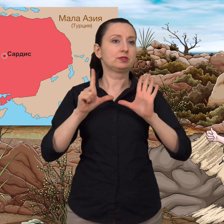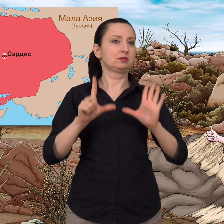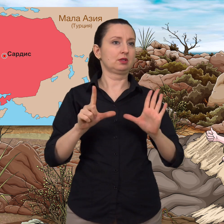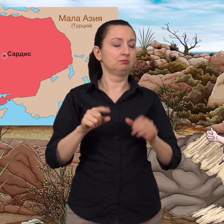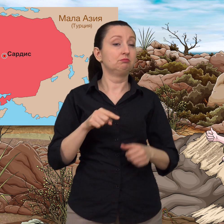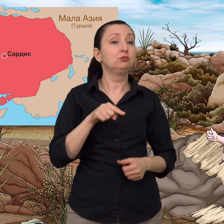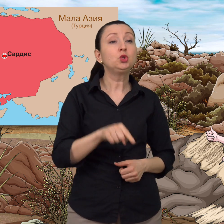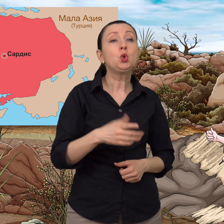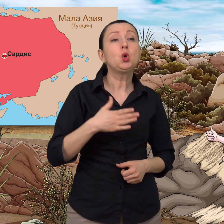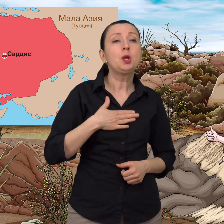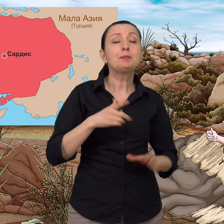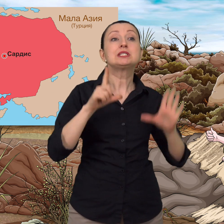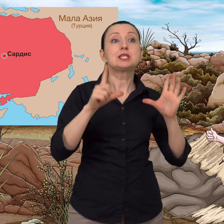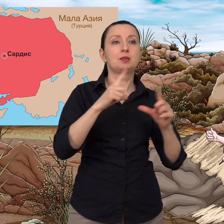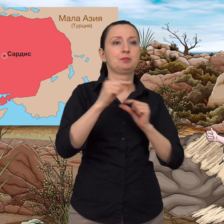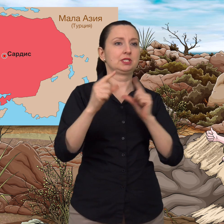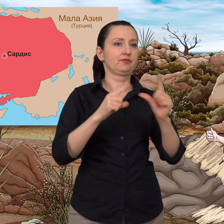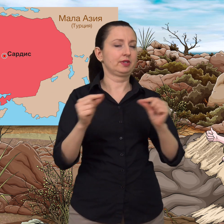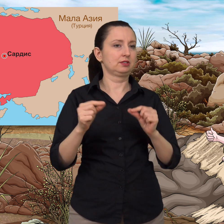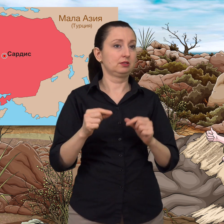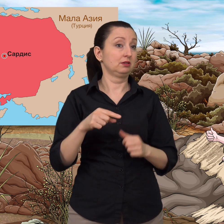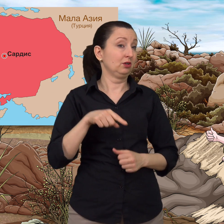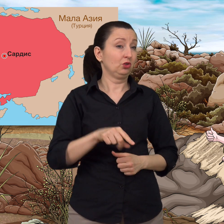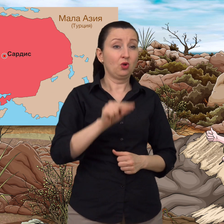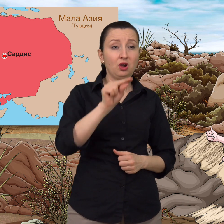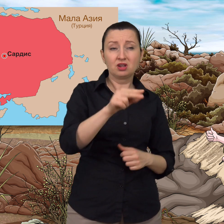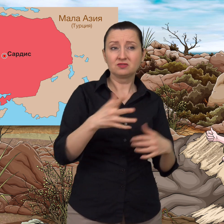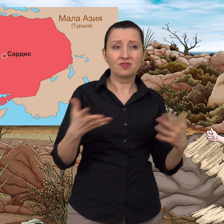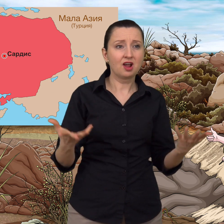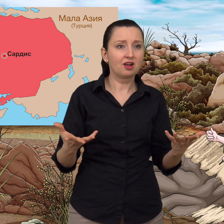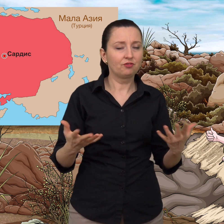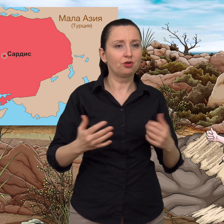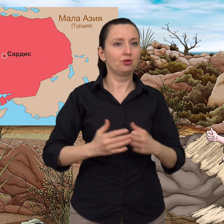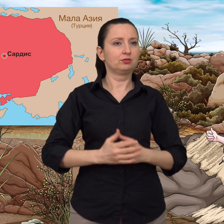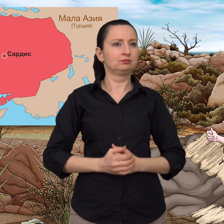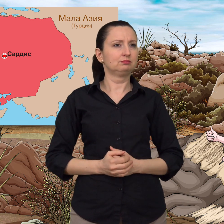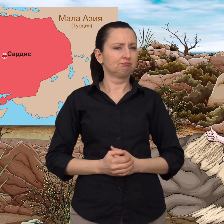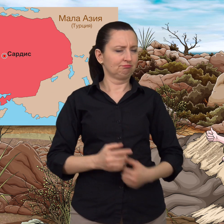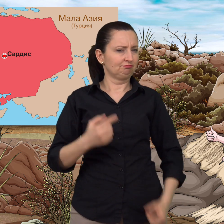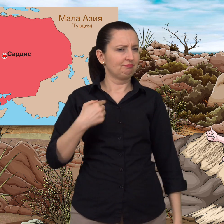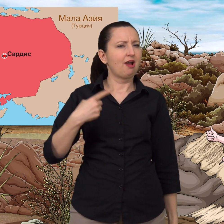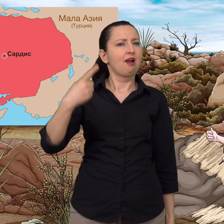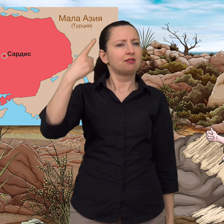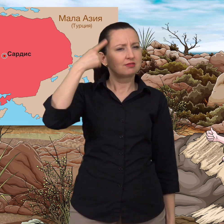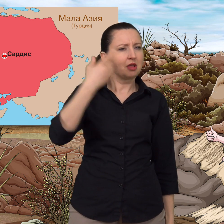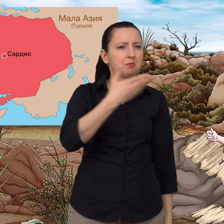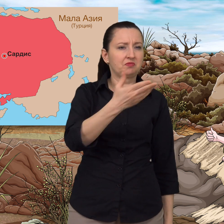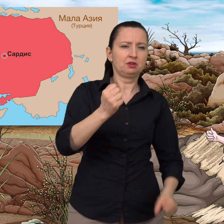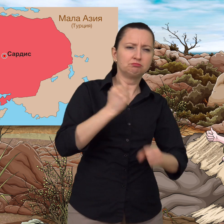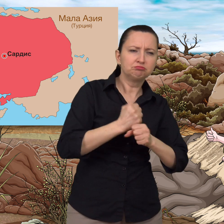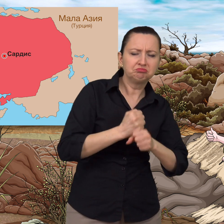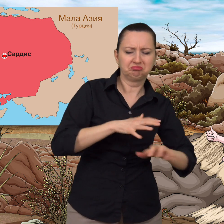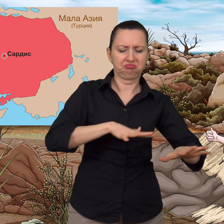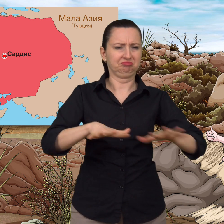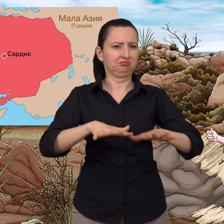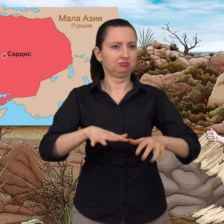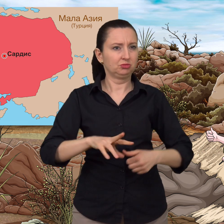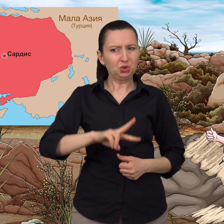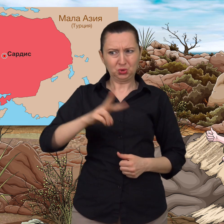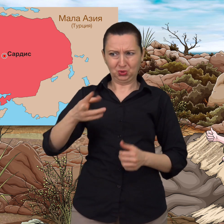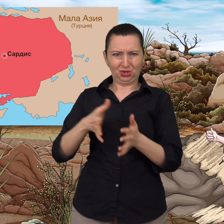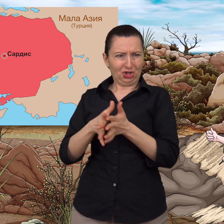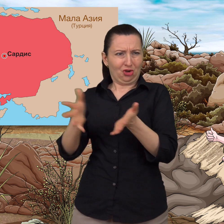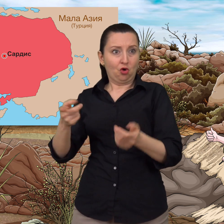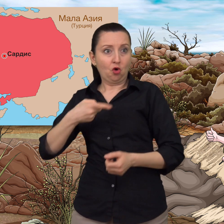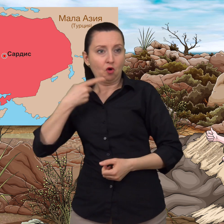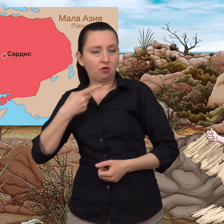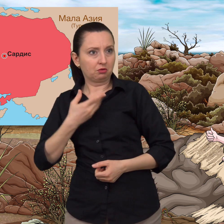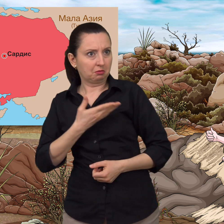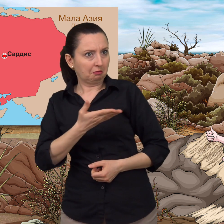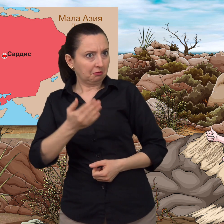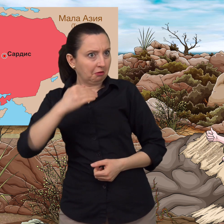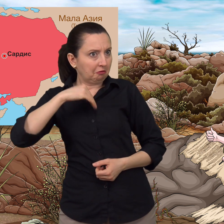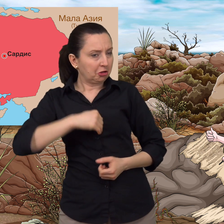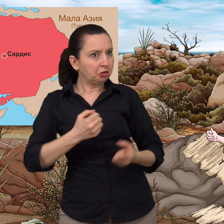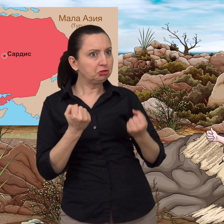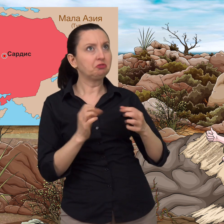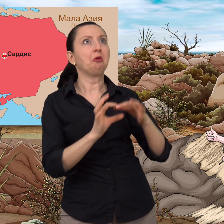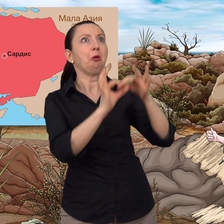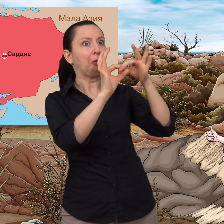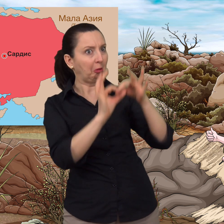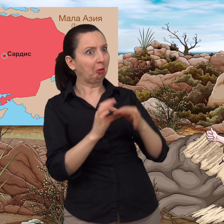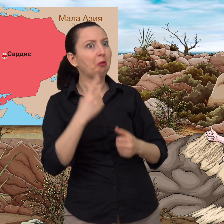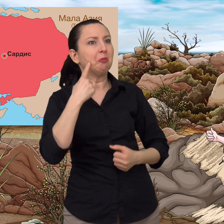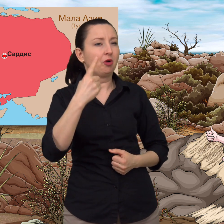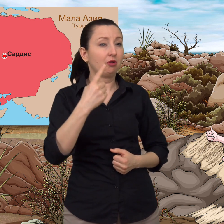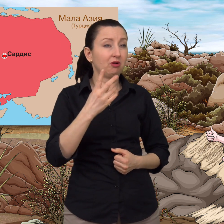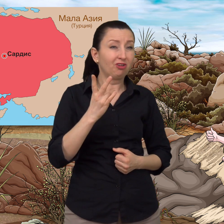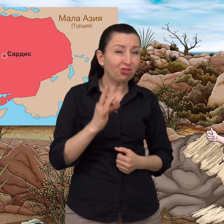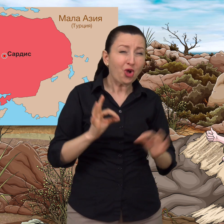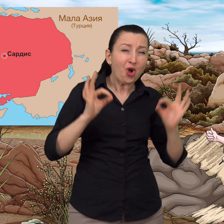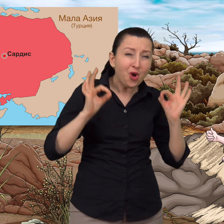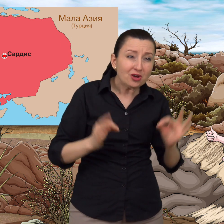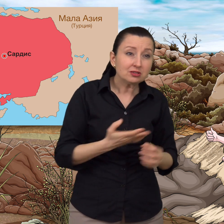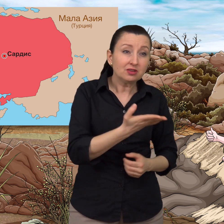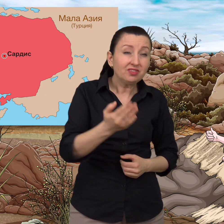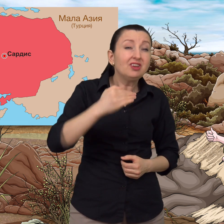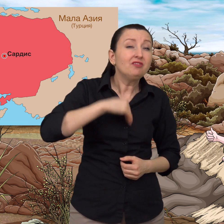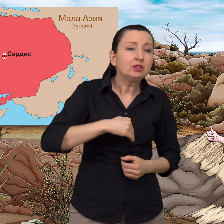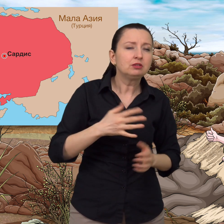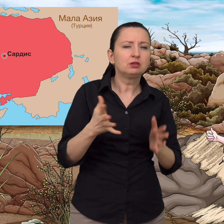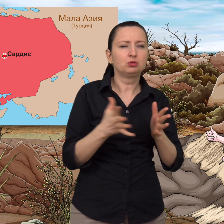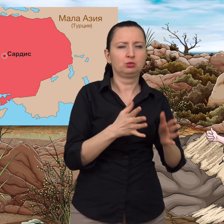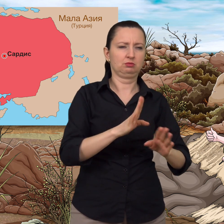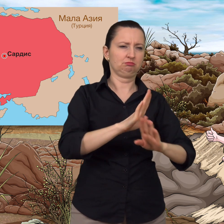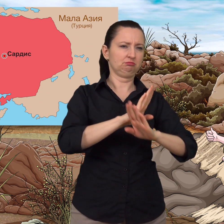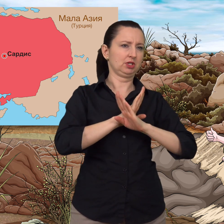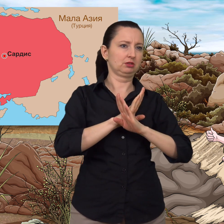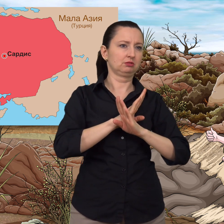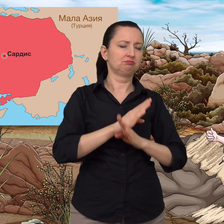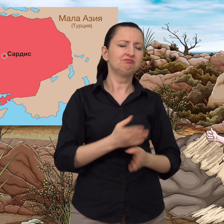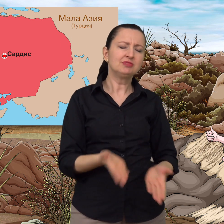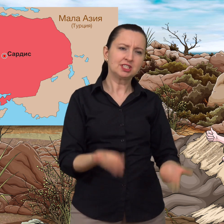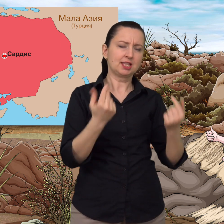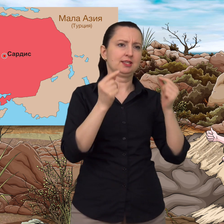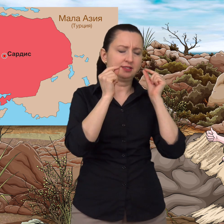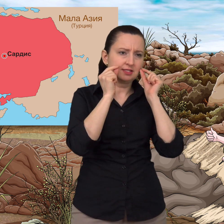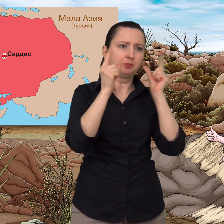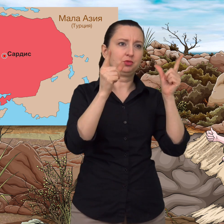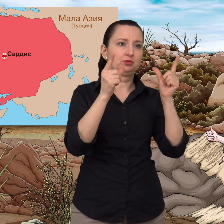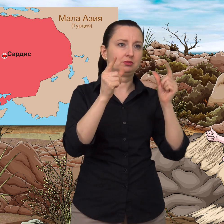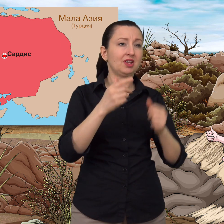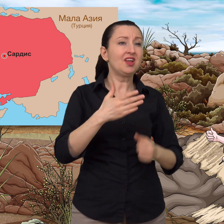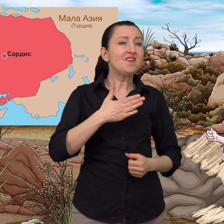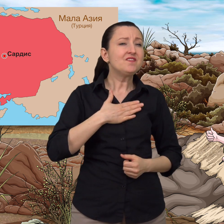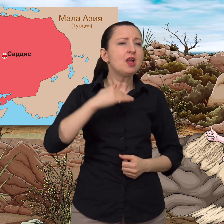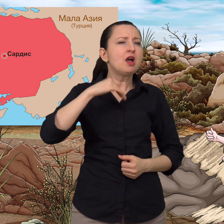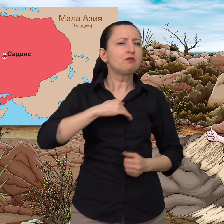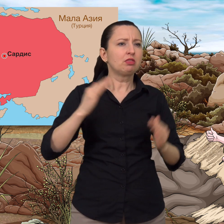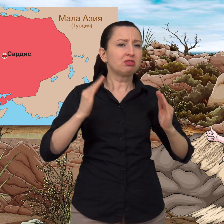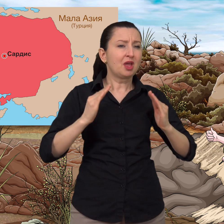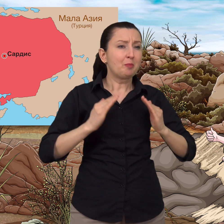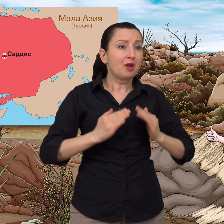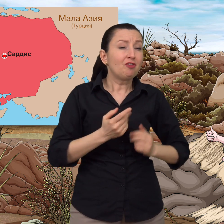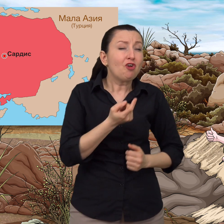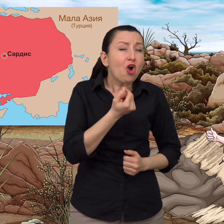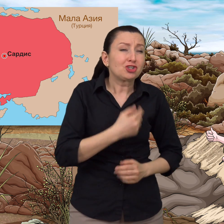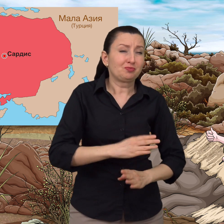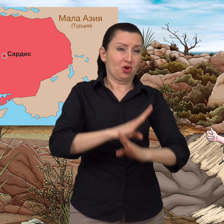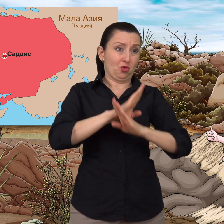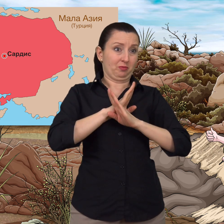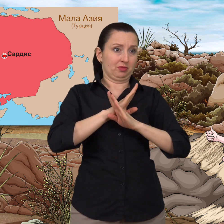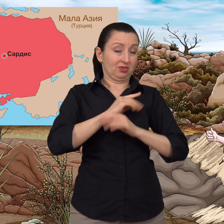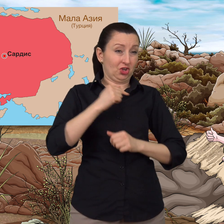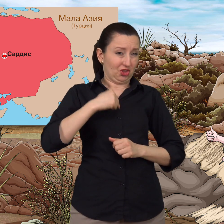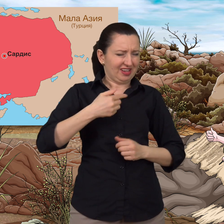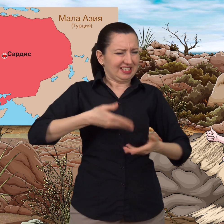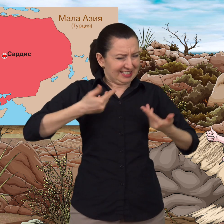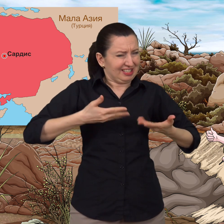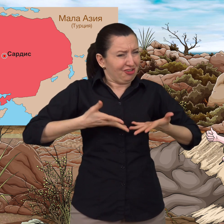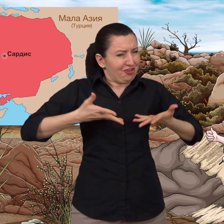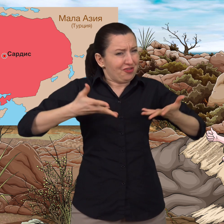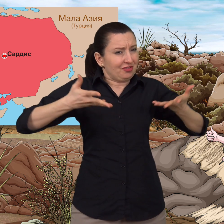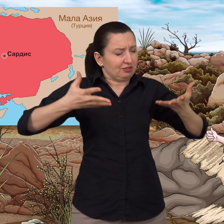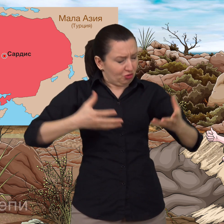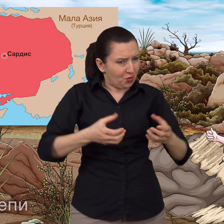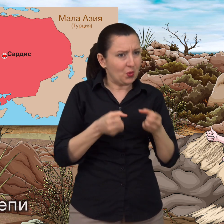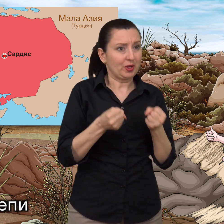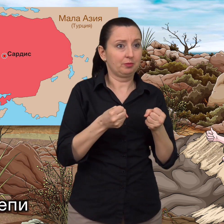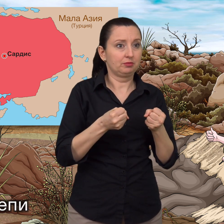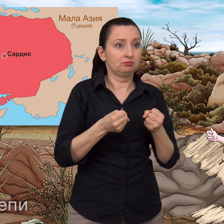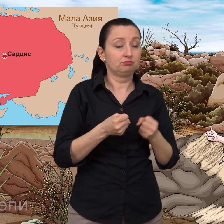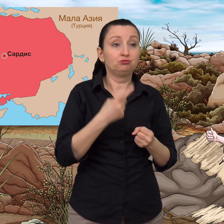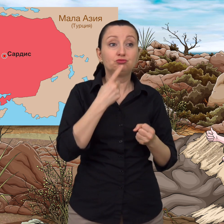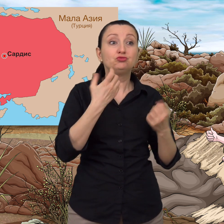you have a reputation for being alive, yet you are dead. Wake up and strengthen what remains, which was about to die;